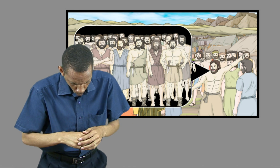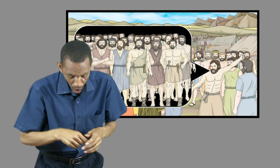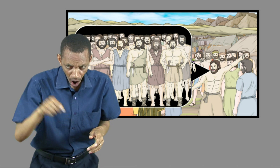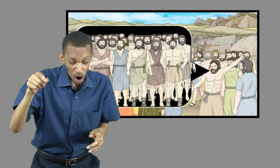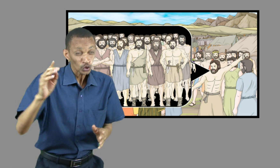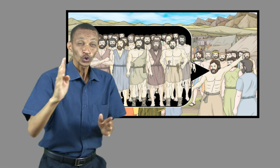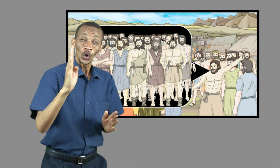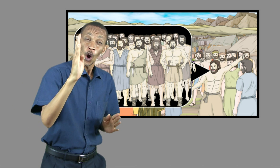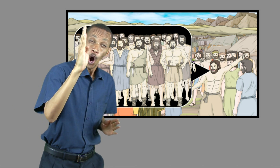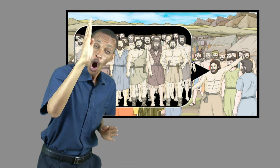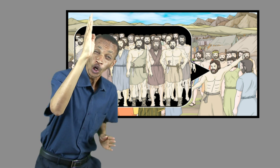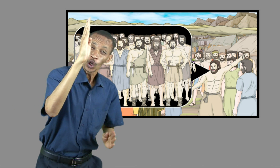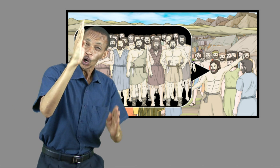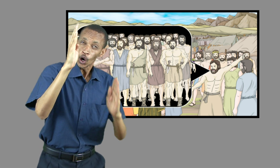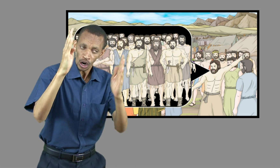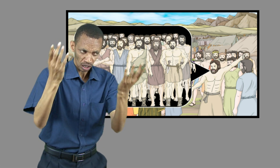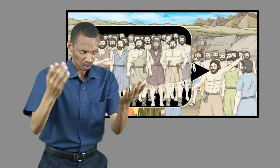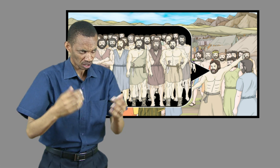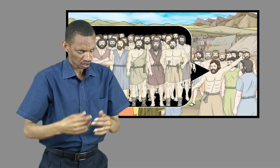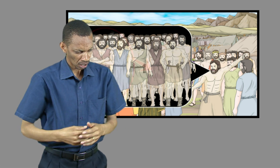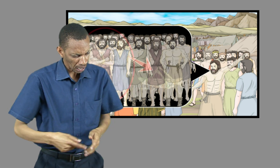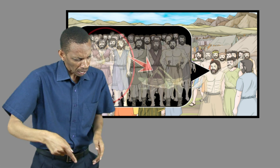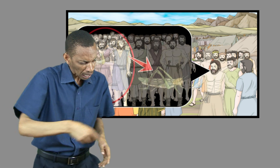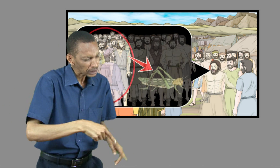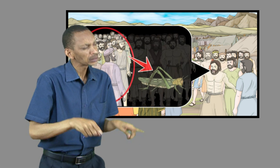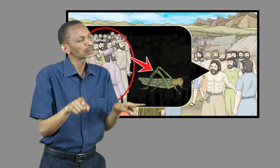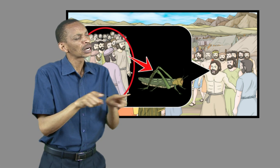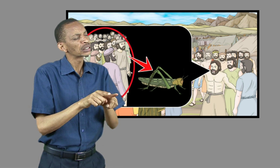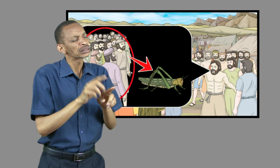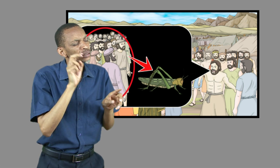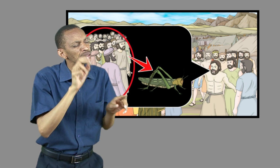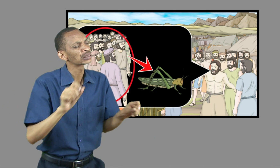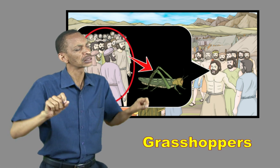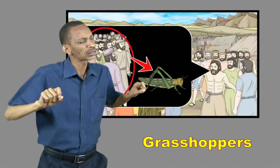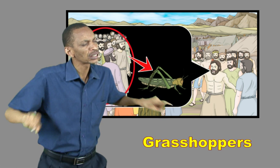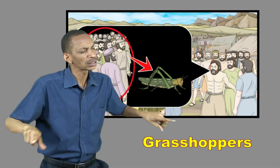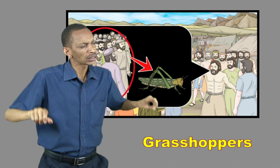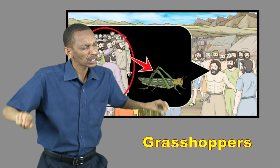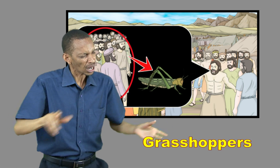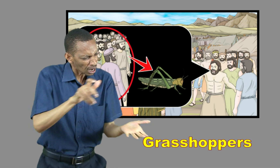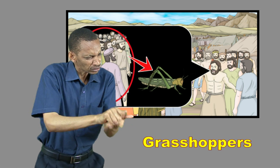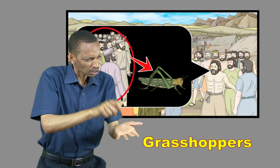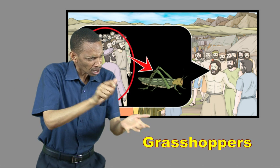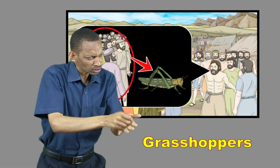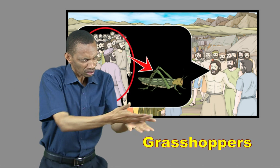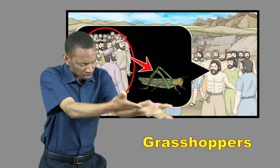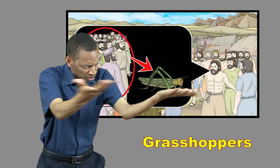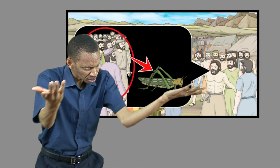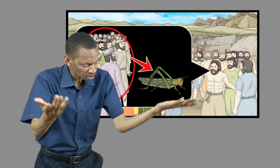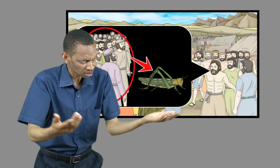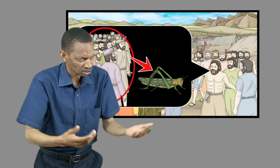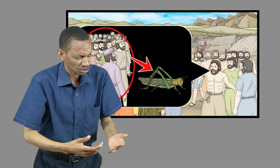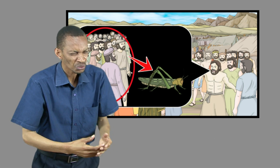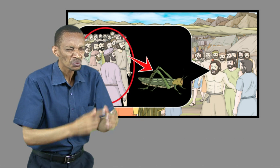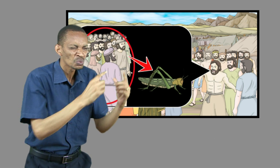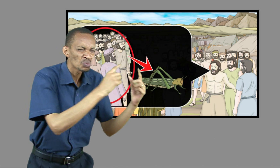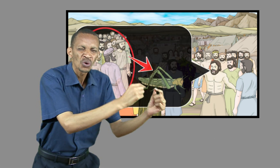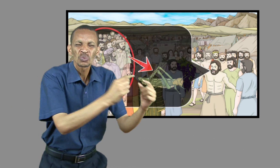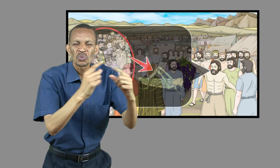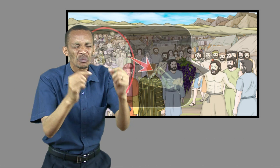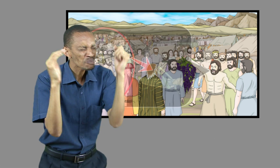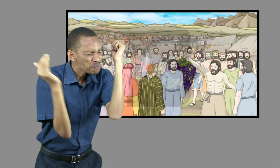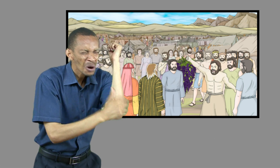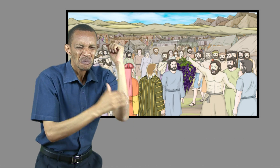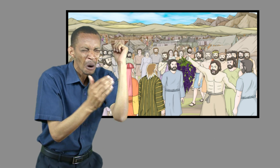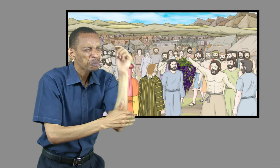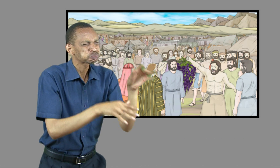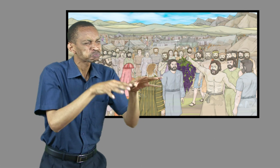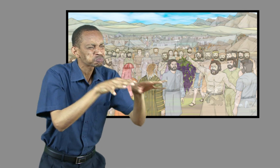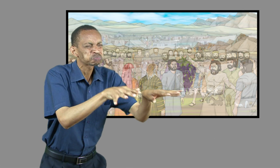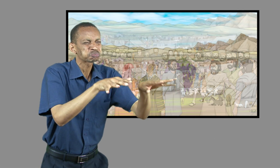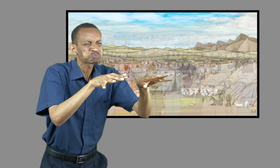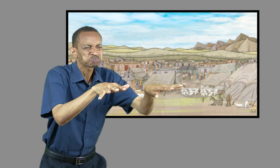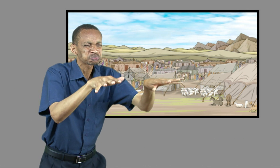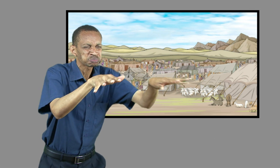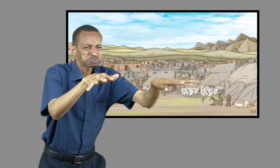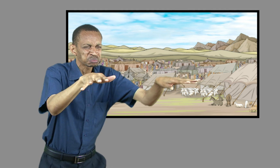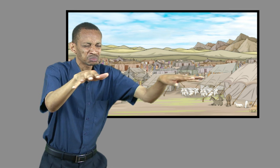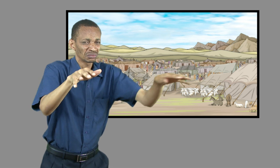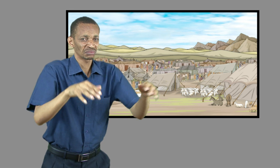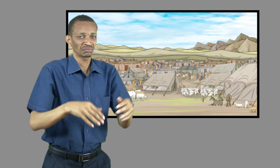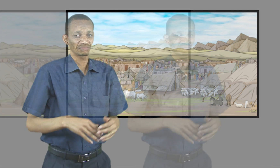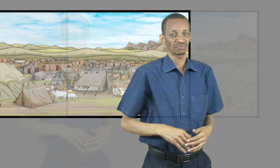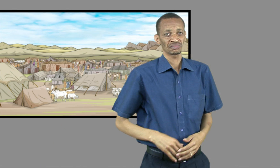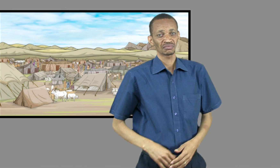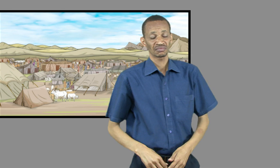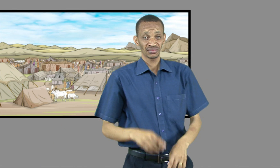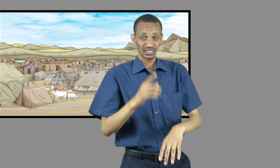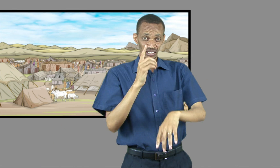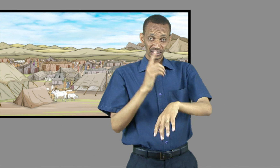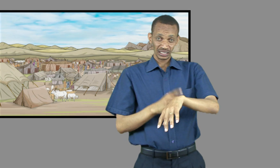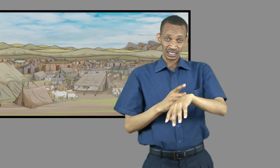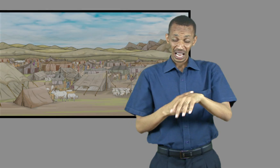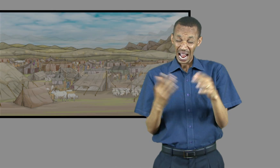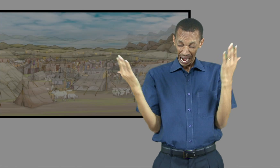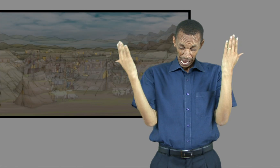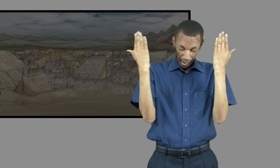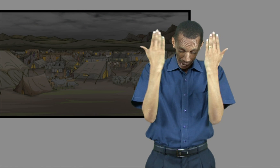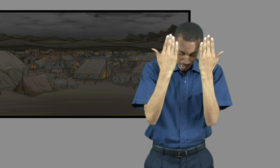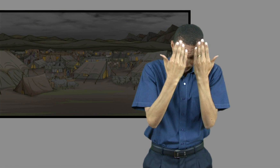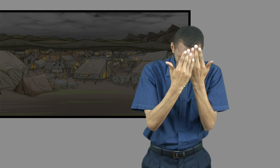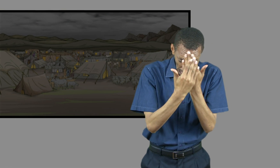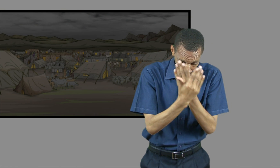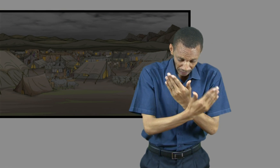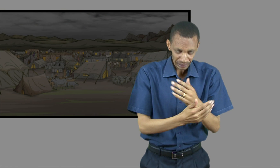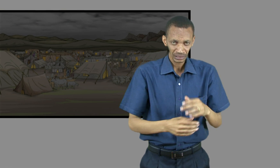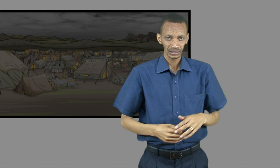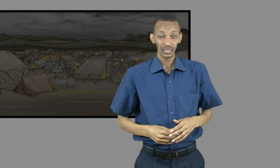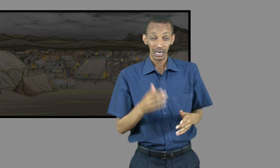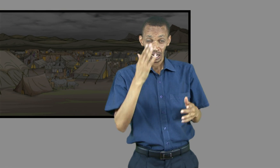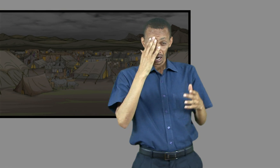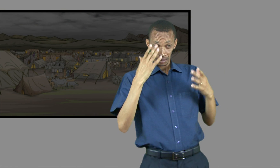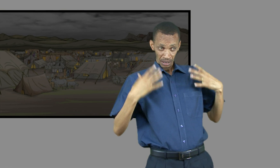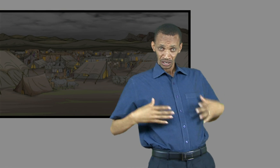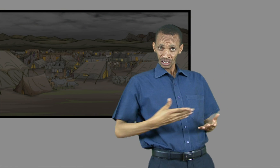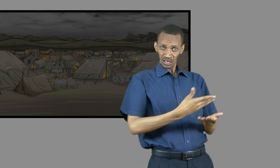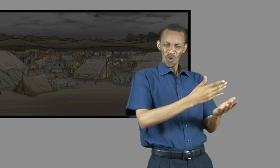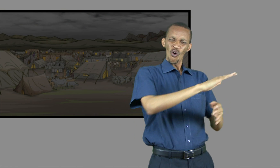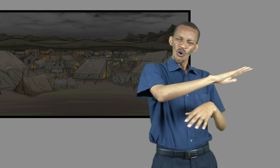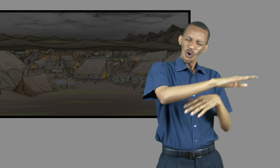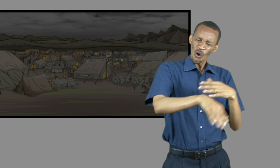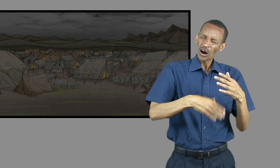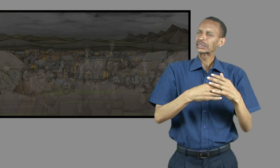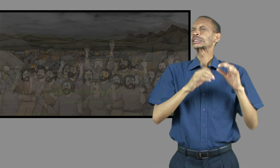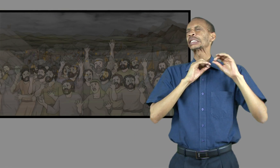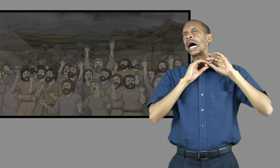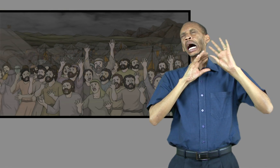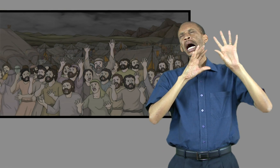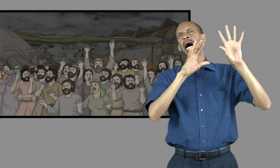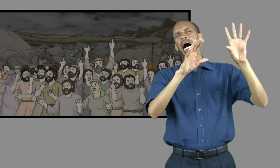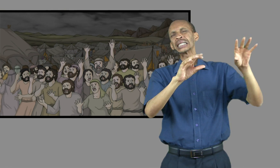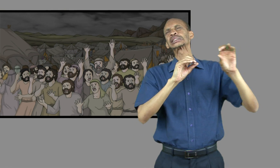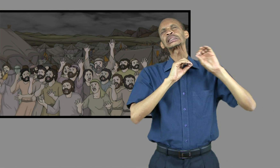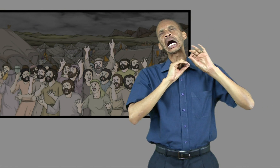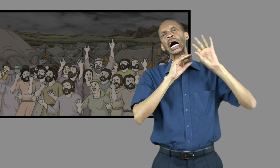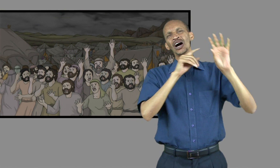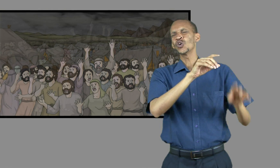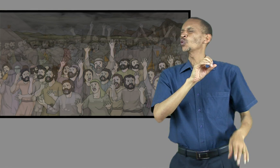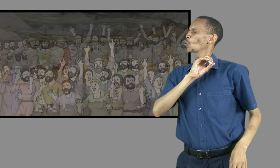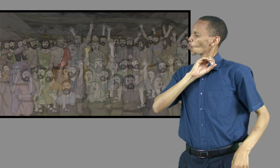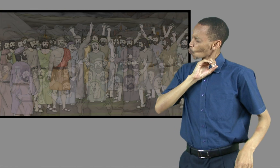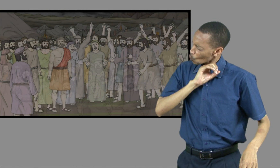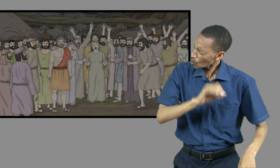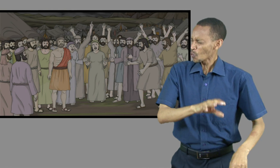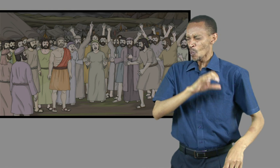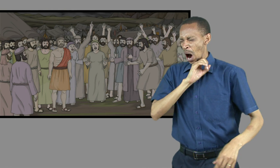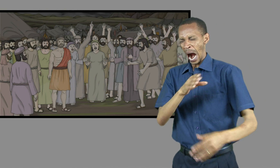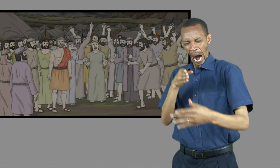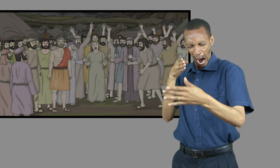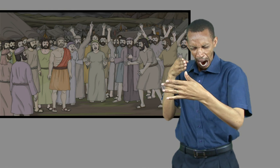We seemed like grasshoppers in our own sight, and we must have seemed the same to them!” Then the whole congregation lifted up their voices and cried out, and that night the people wept.